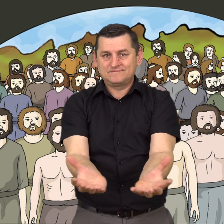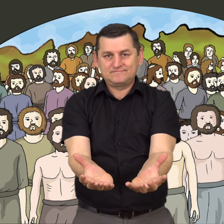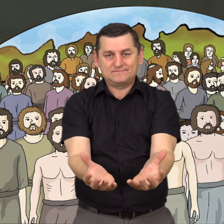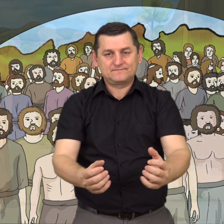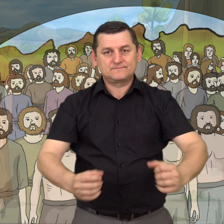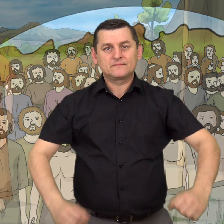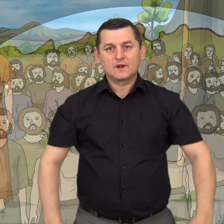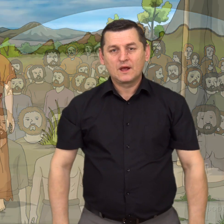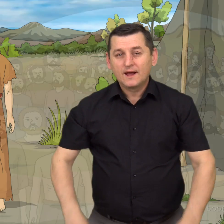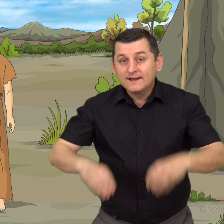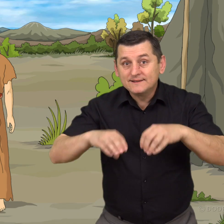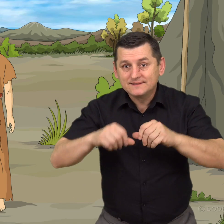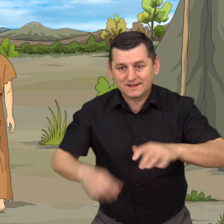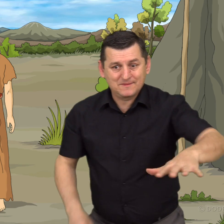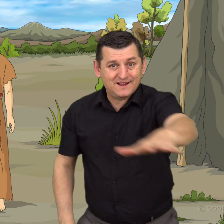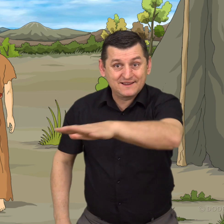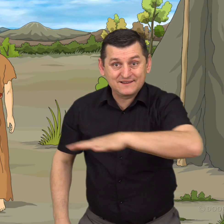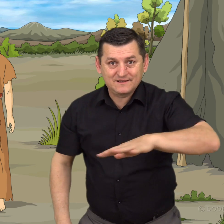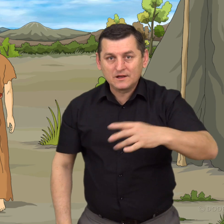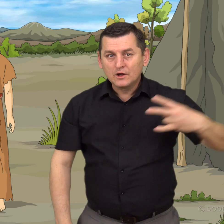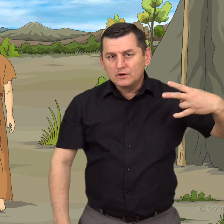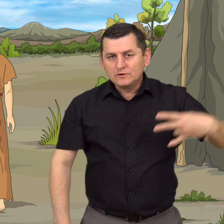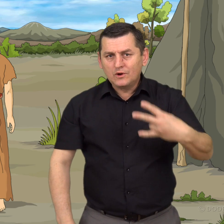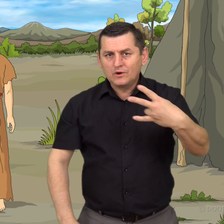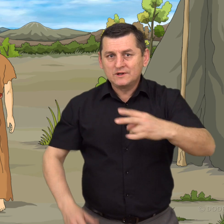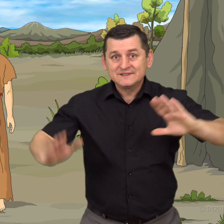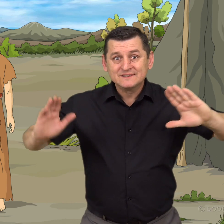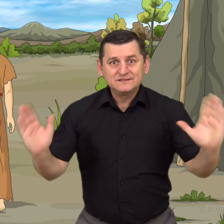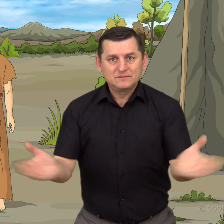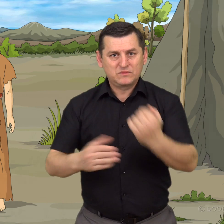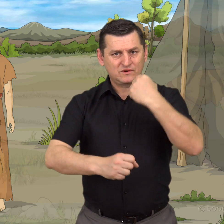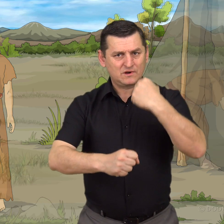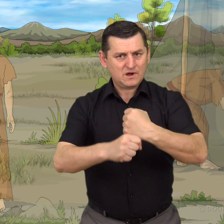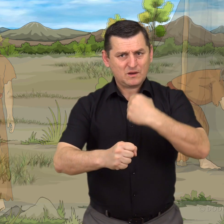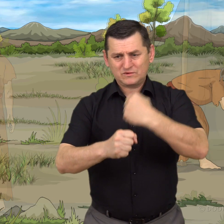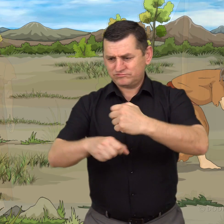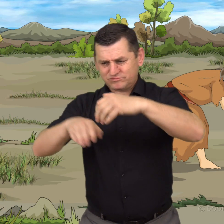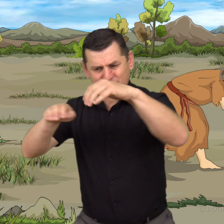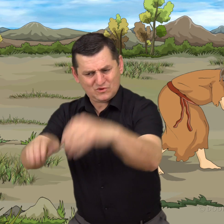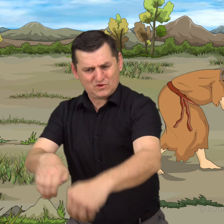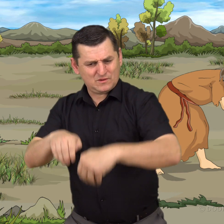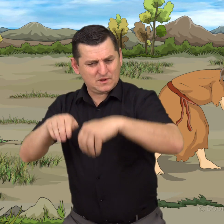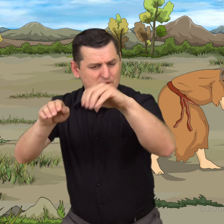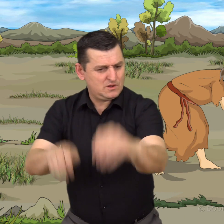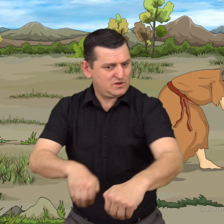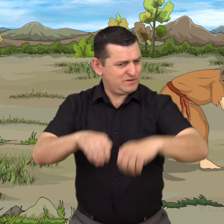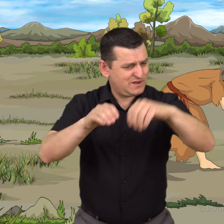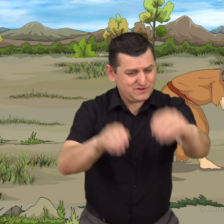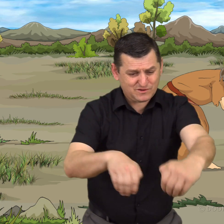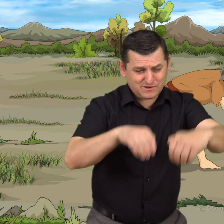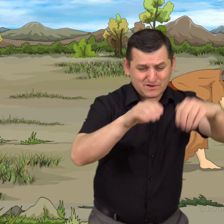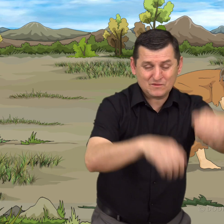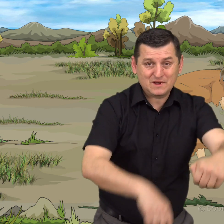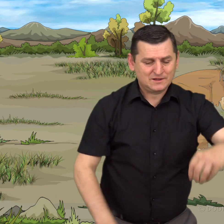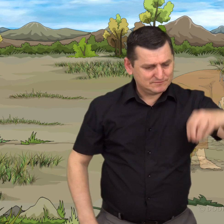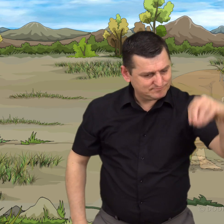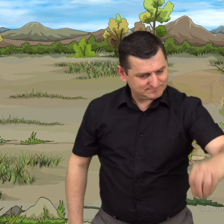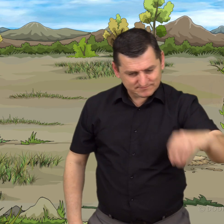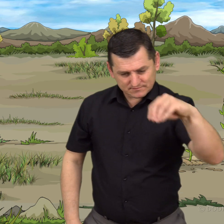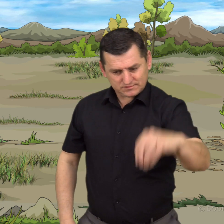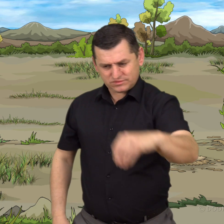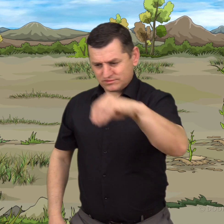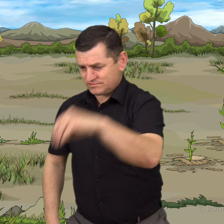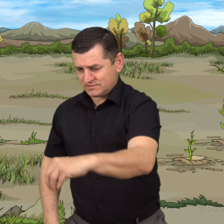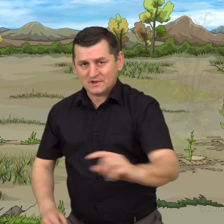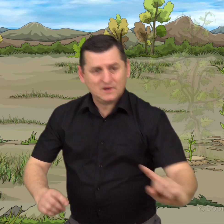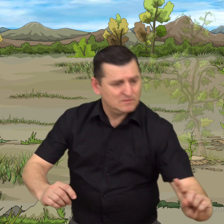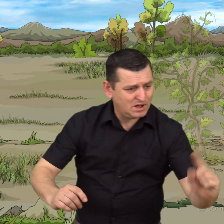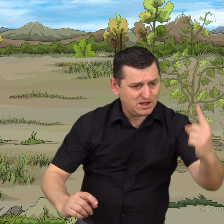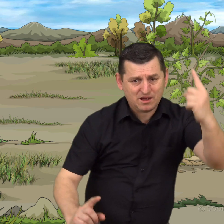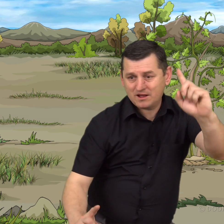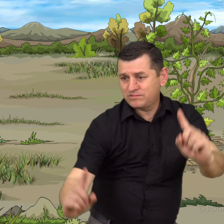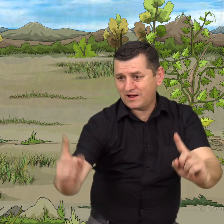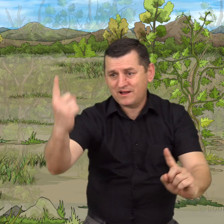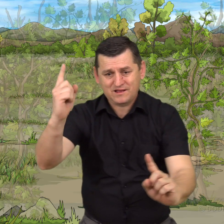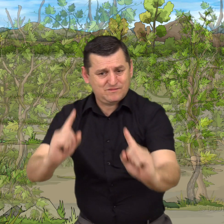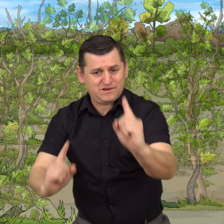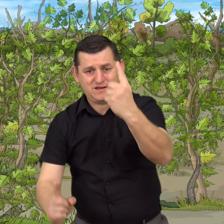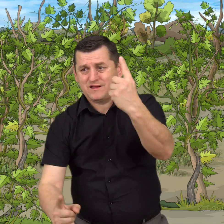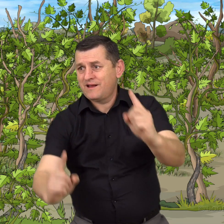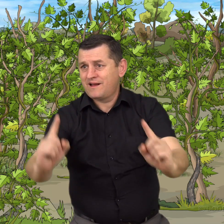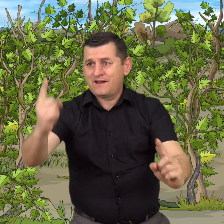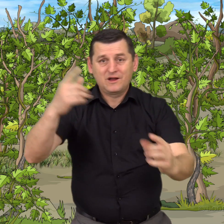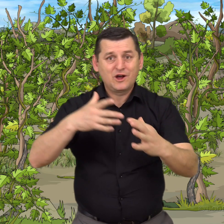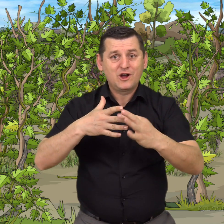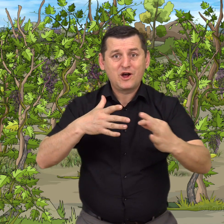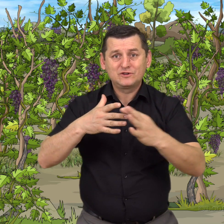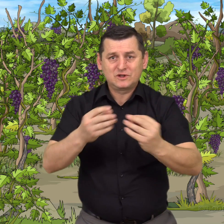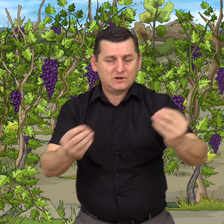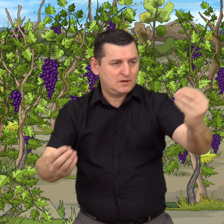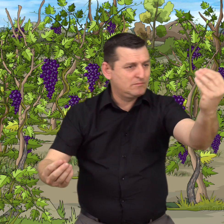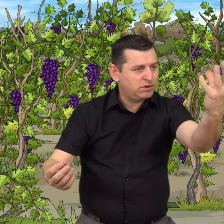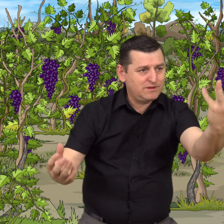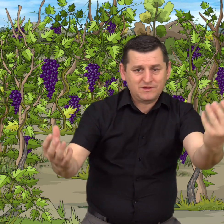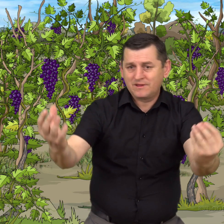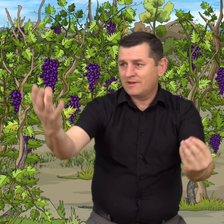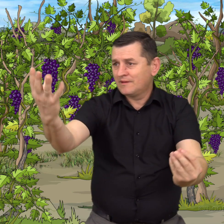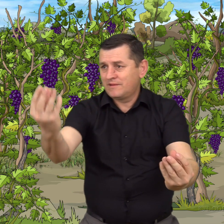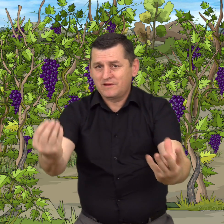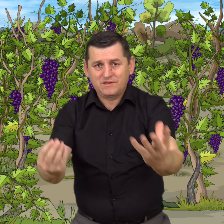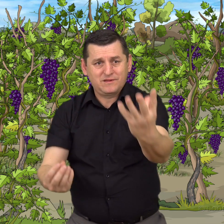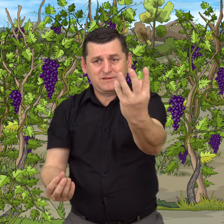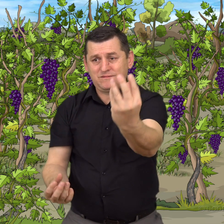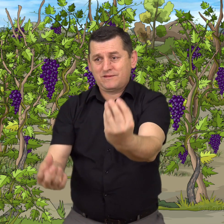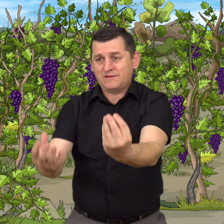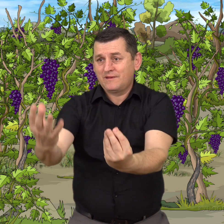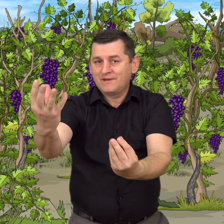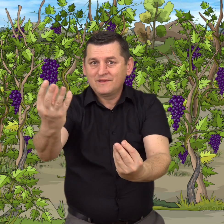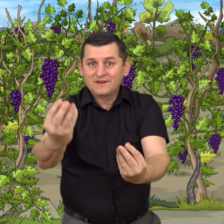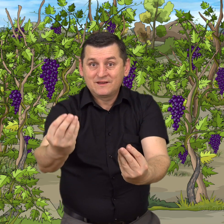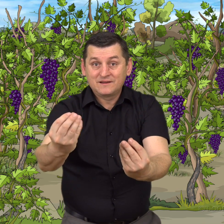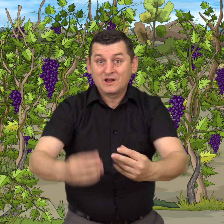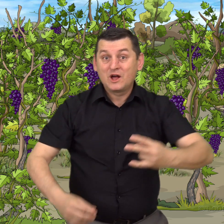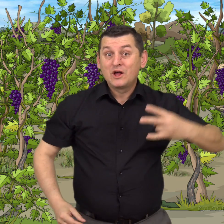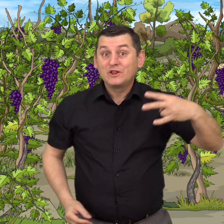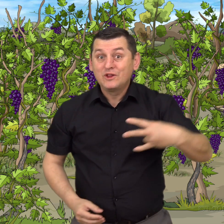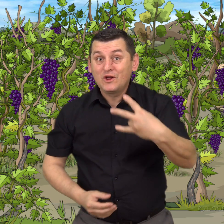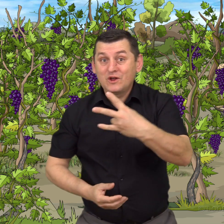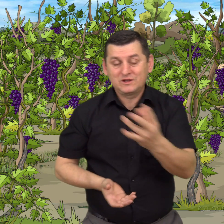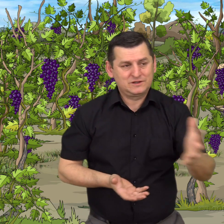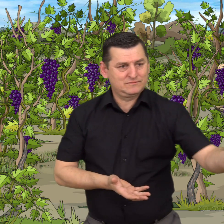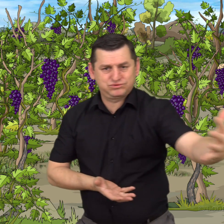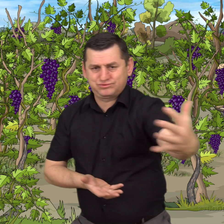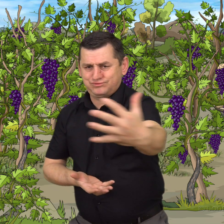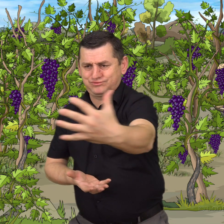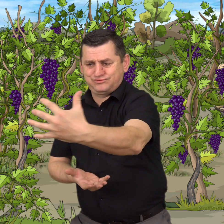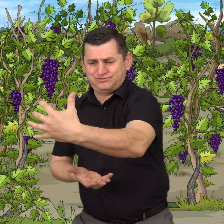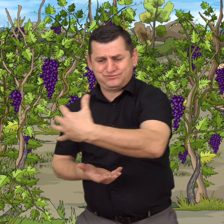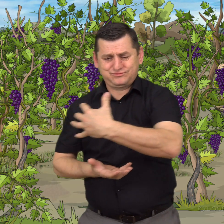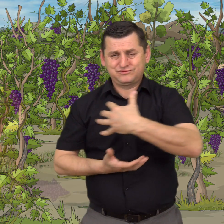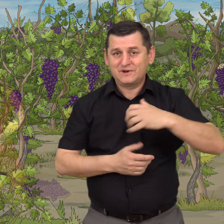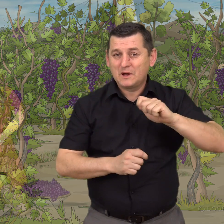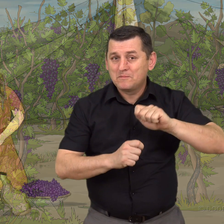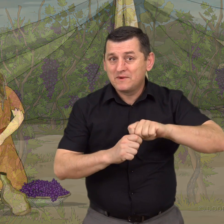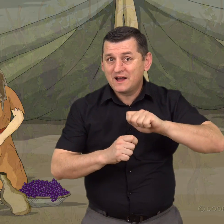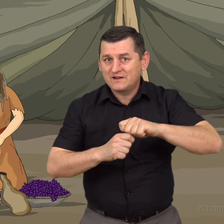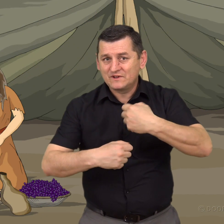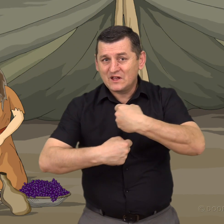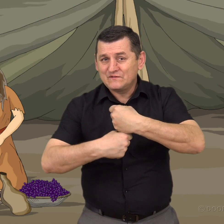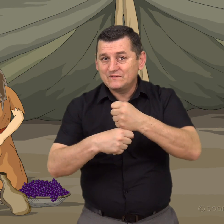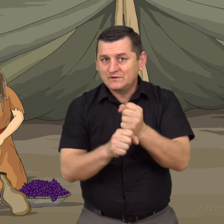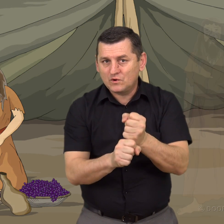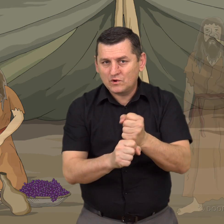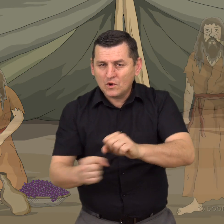Now Noah, a man of the soil, proceeded to plant a vineyard.